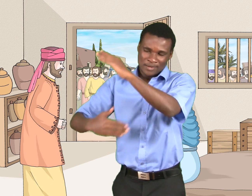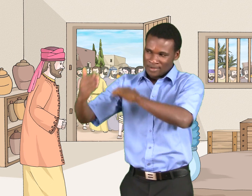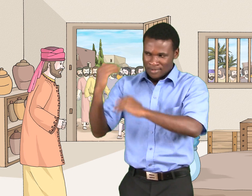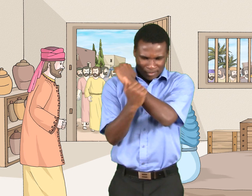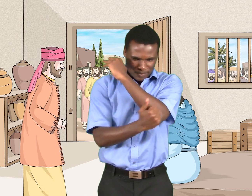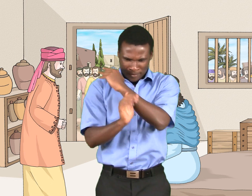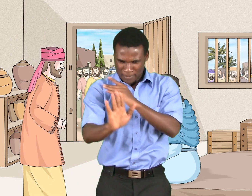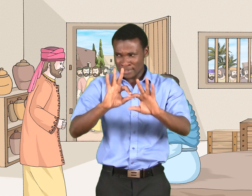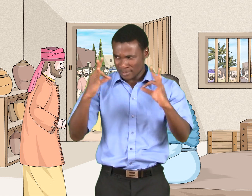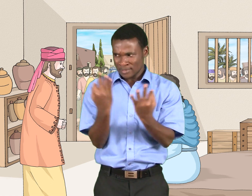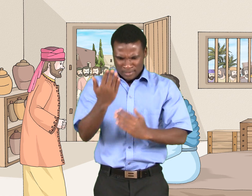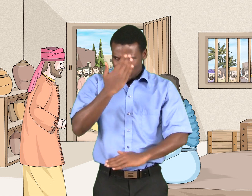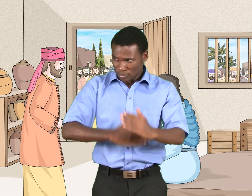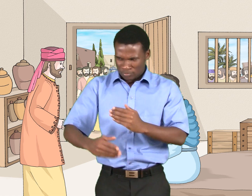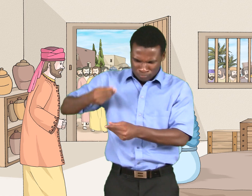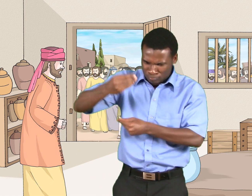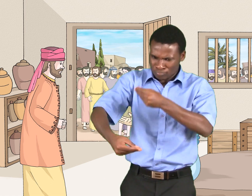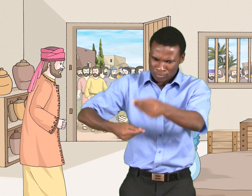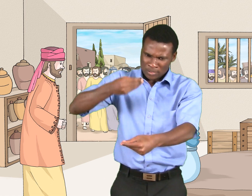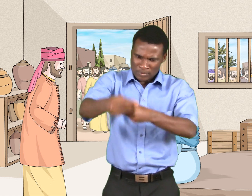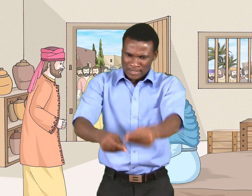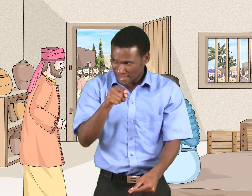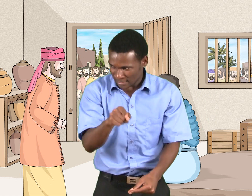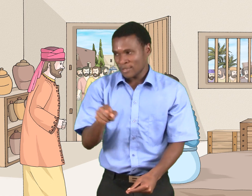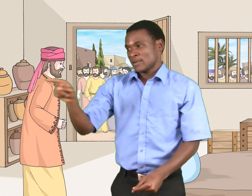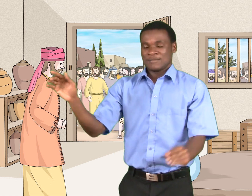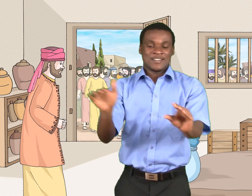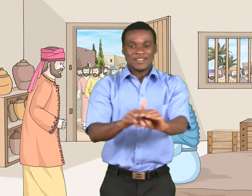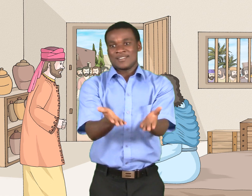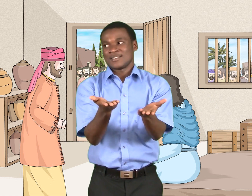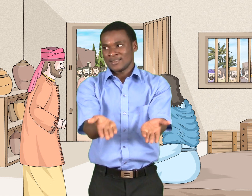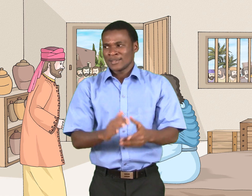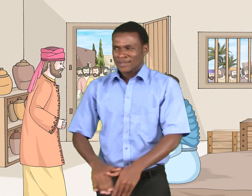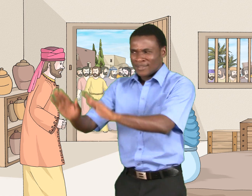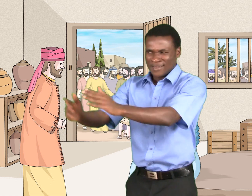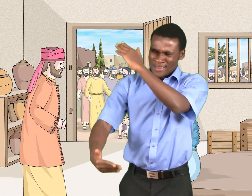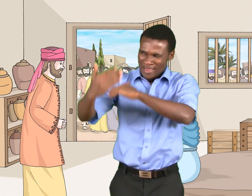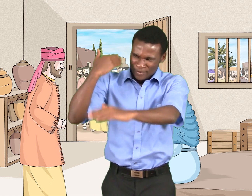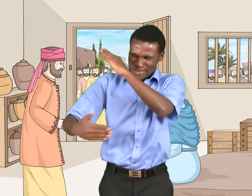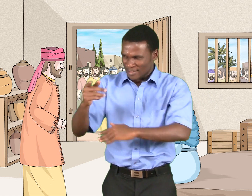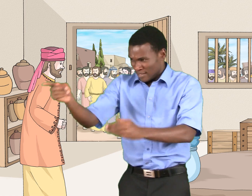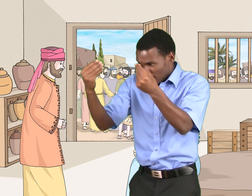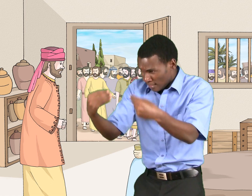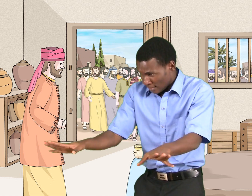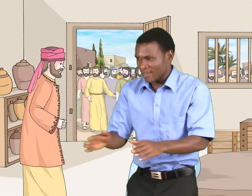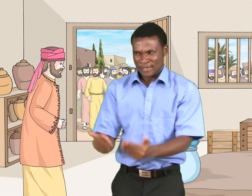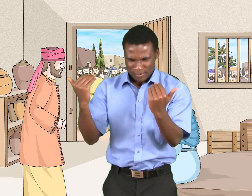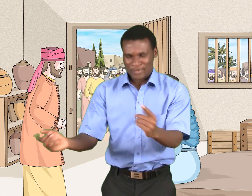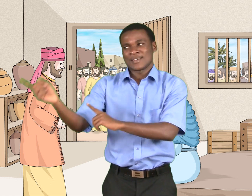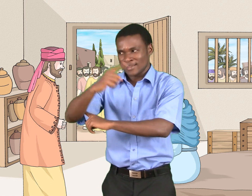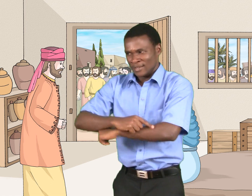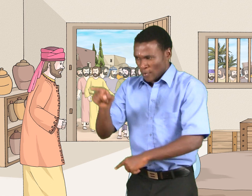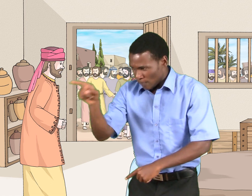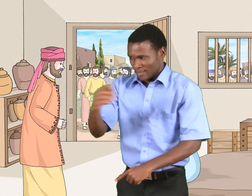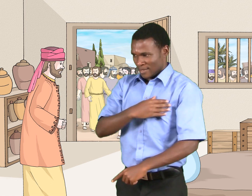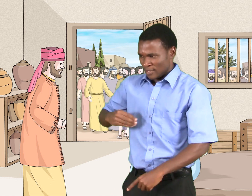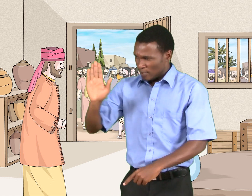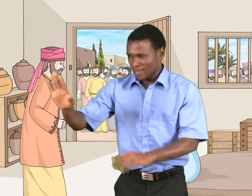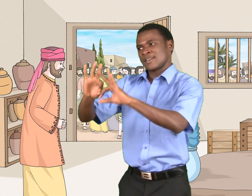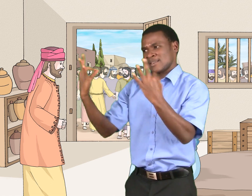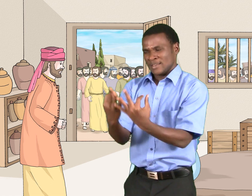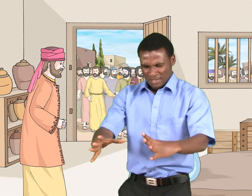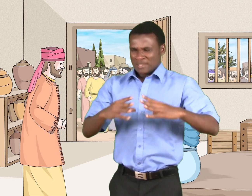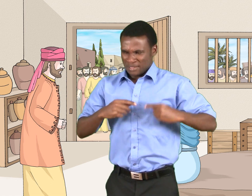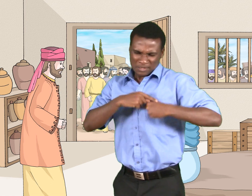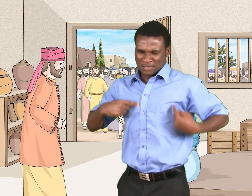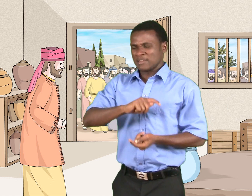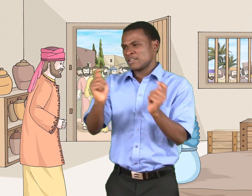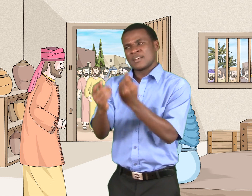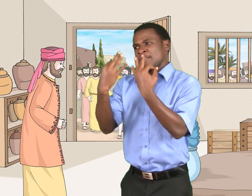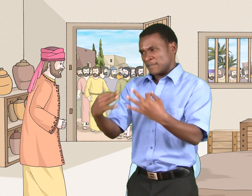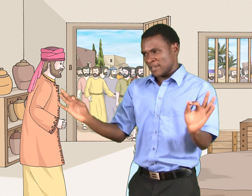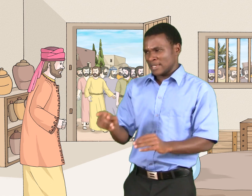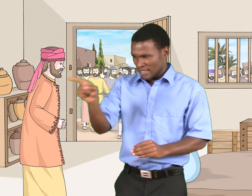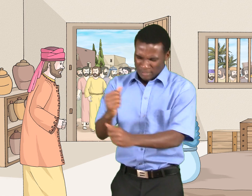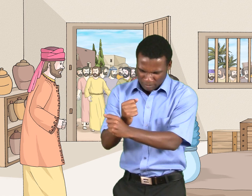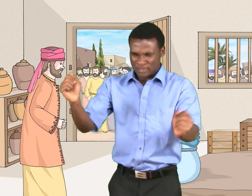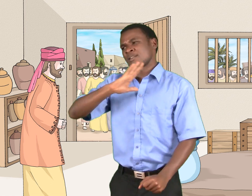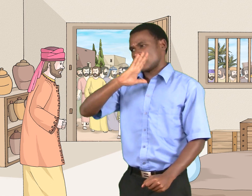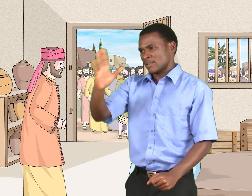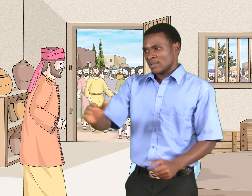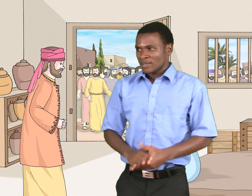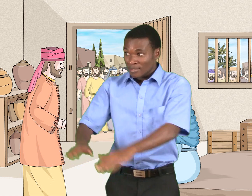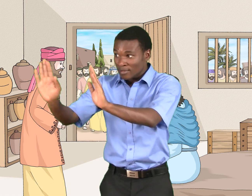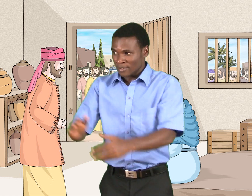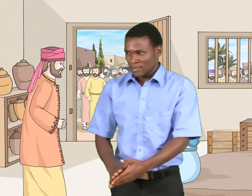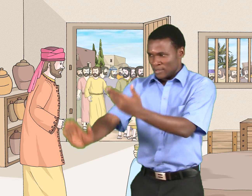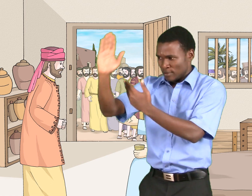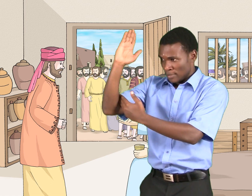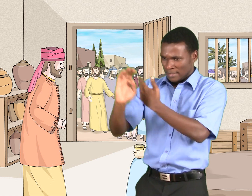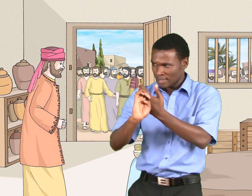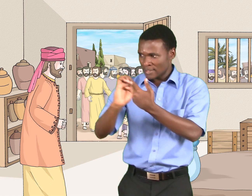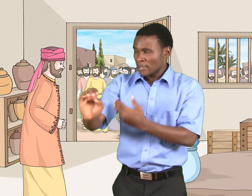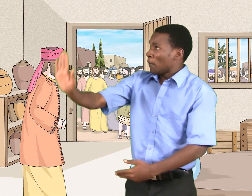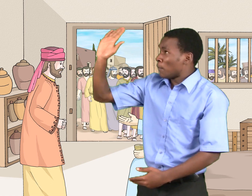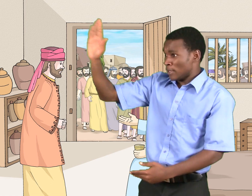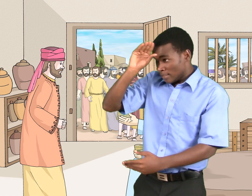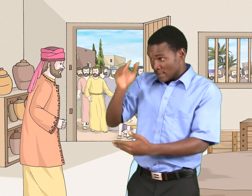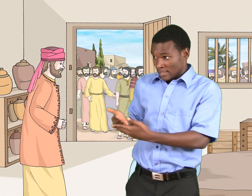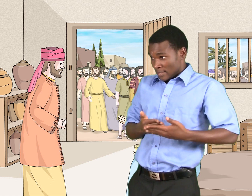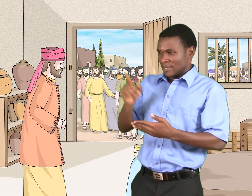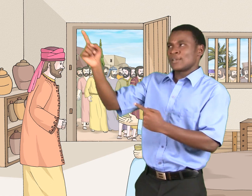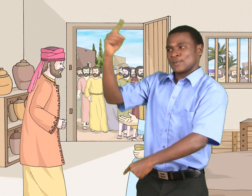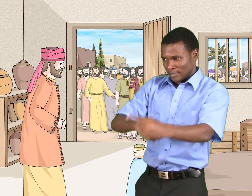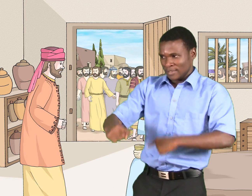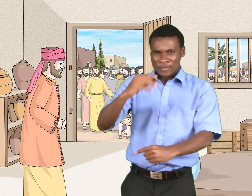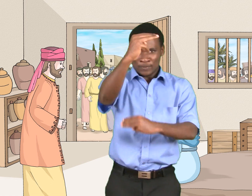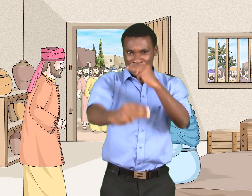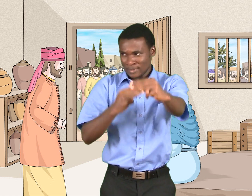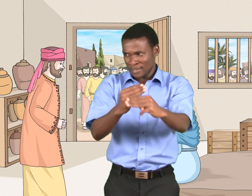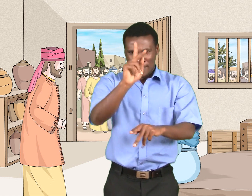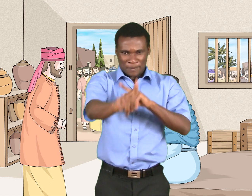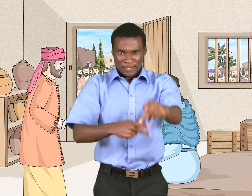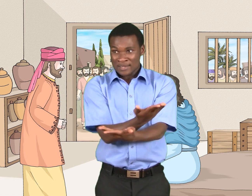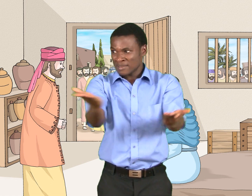Jesus said to him, “Today salvation has come to this house, because this man too is a son of Abraham.